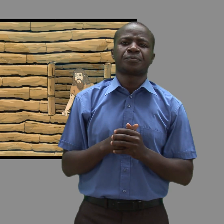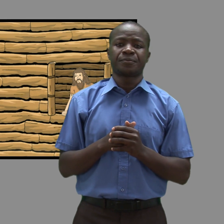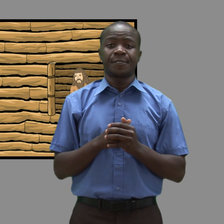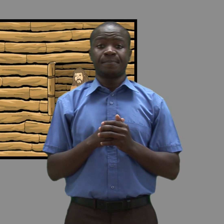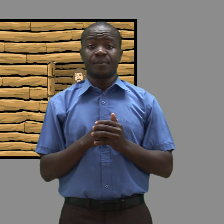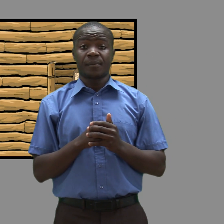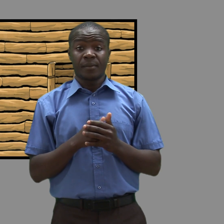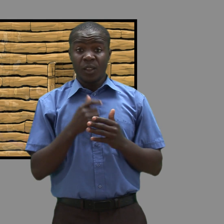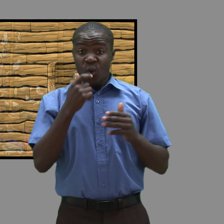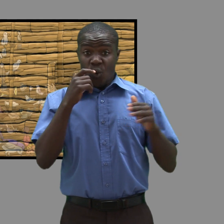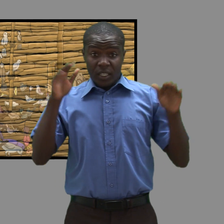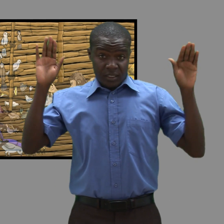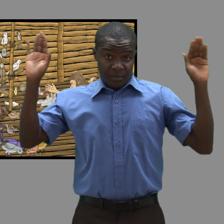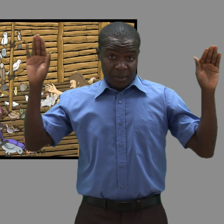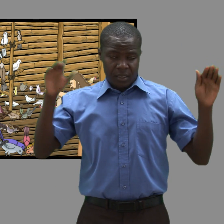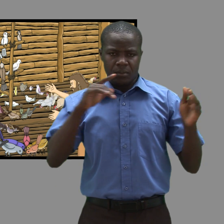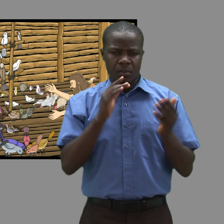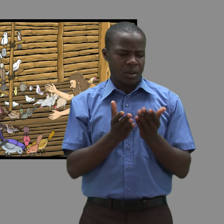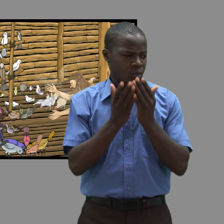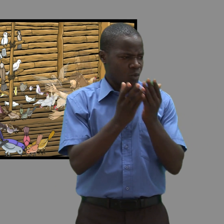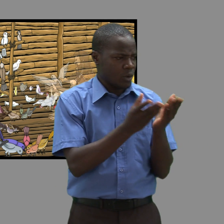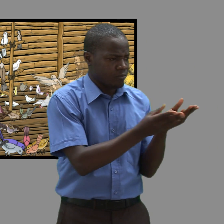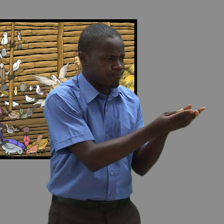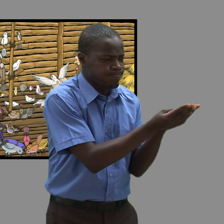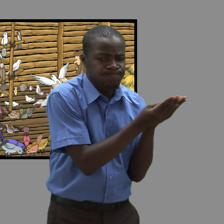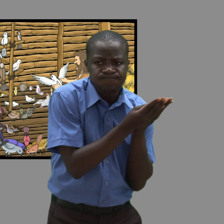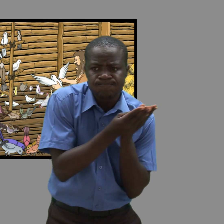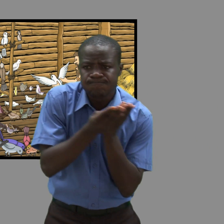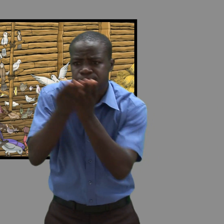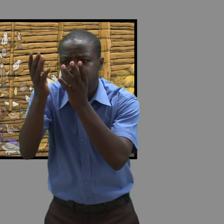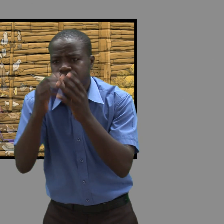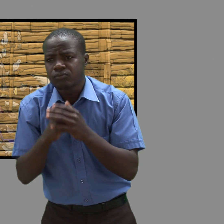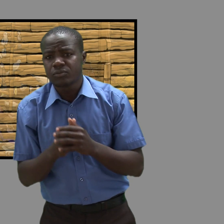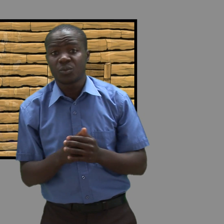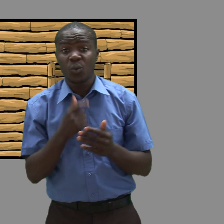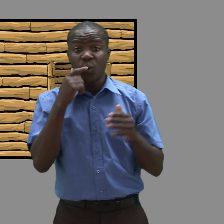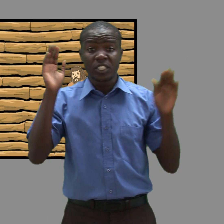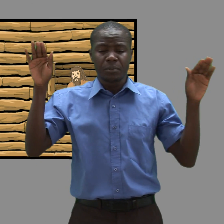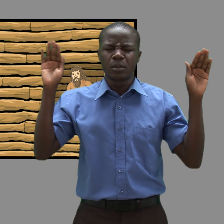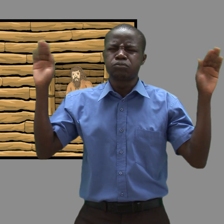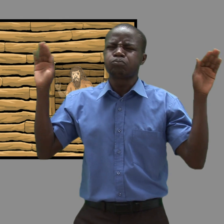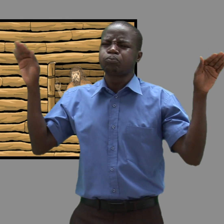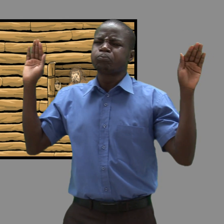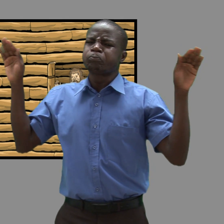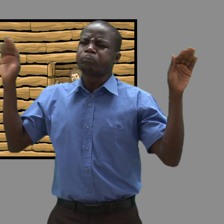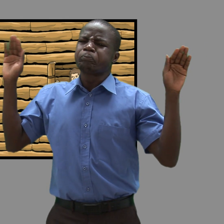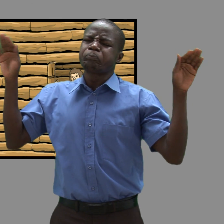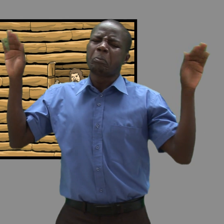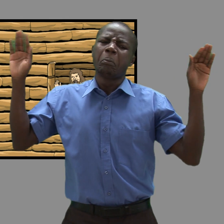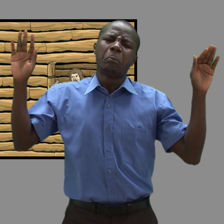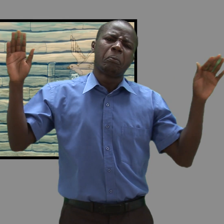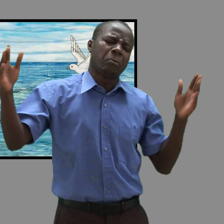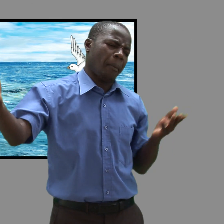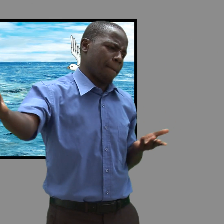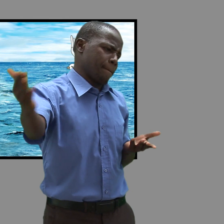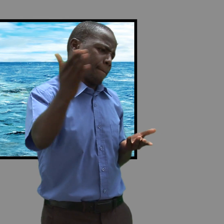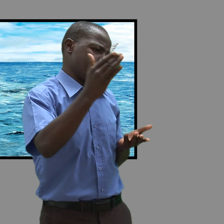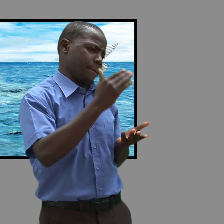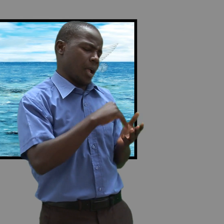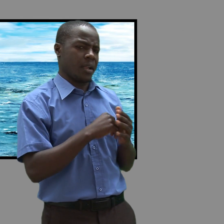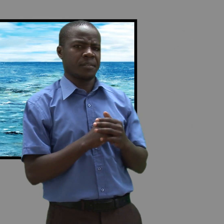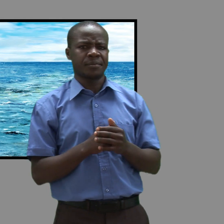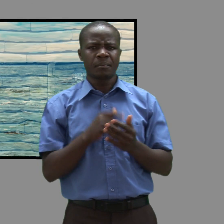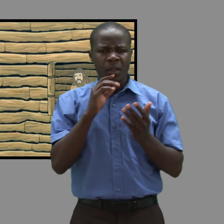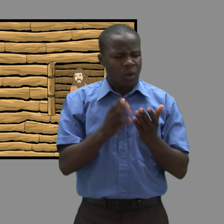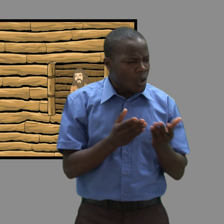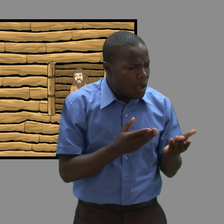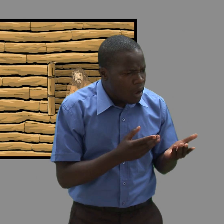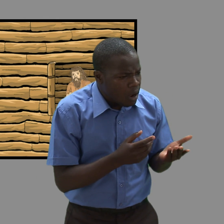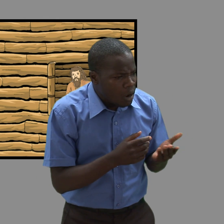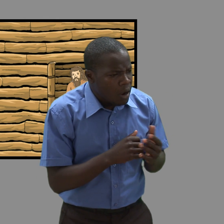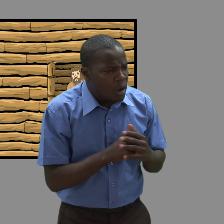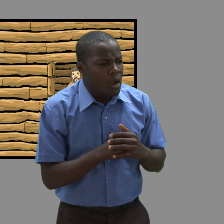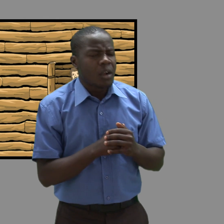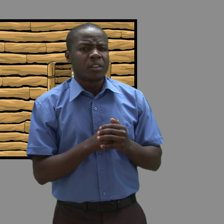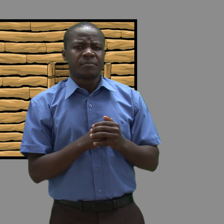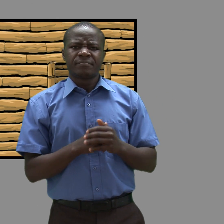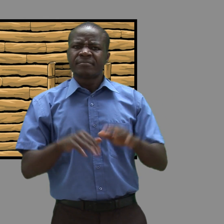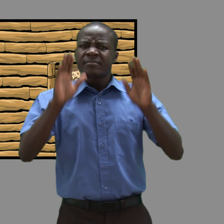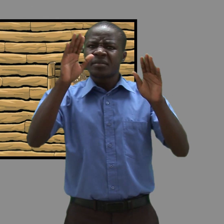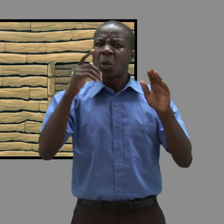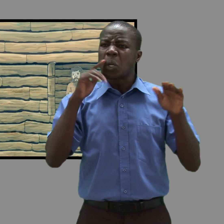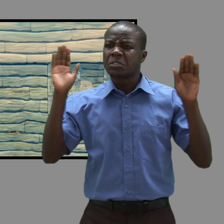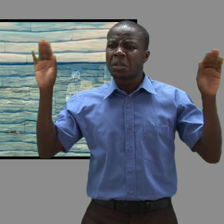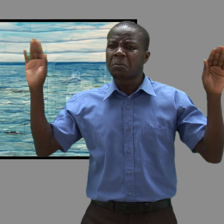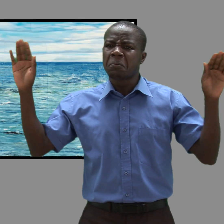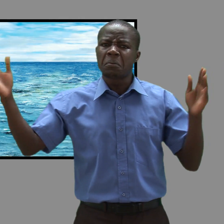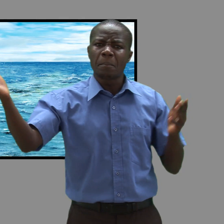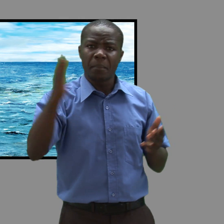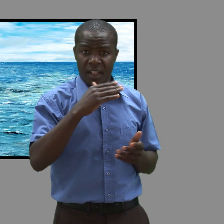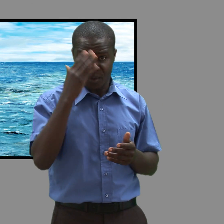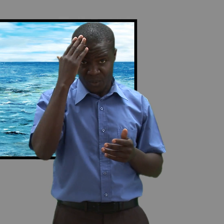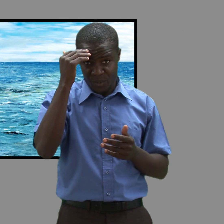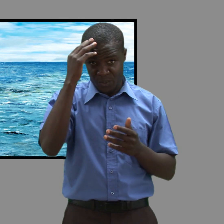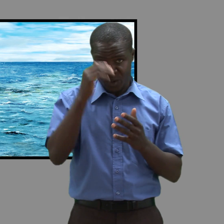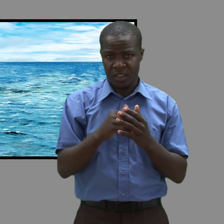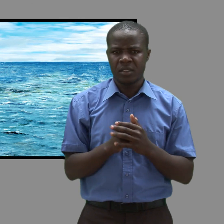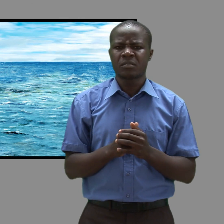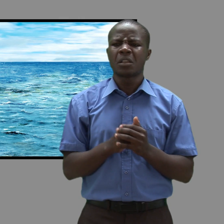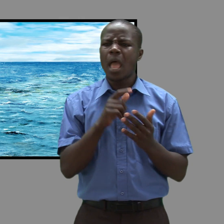Then Noah sent out a dove to see if the waters had receded from the surface of the ground.